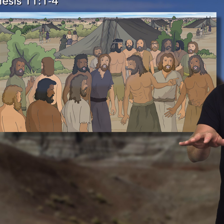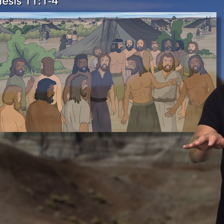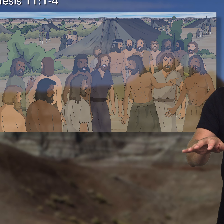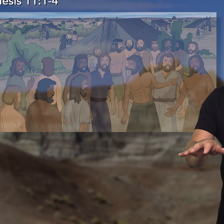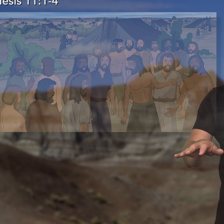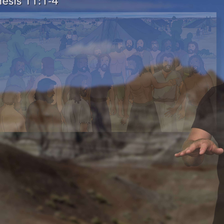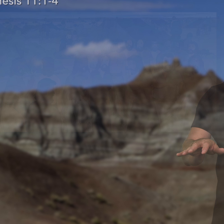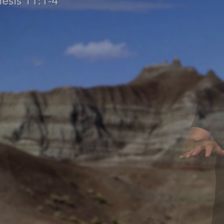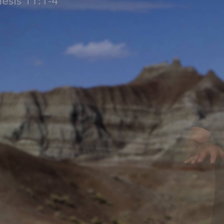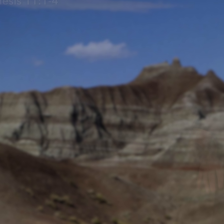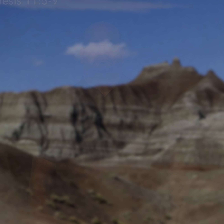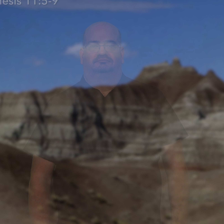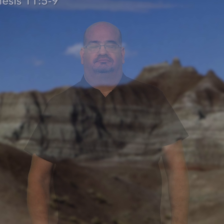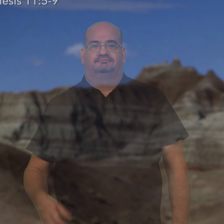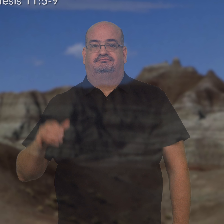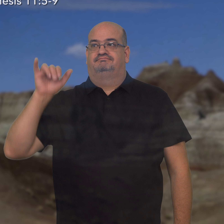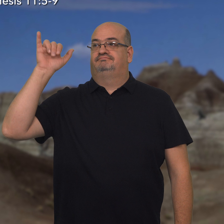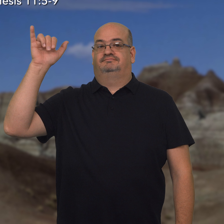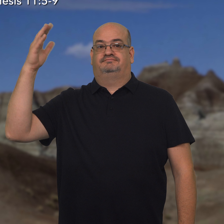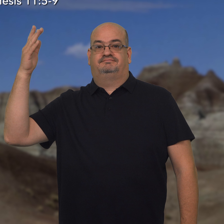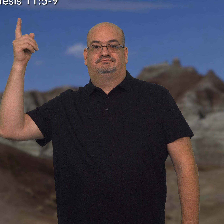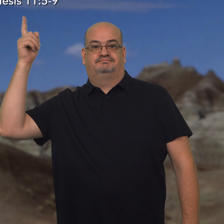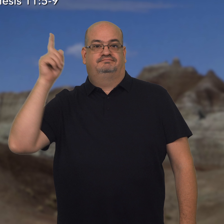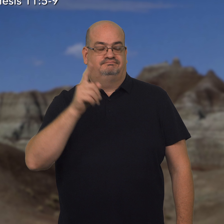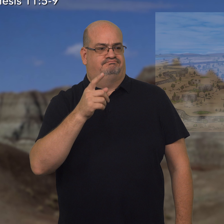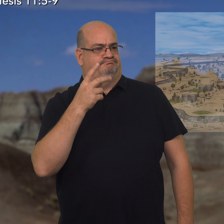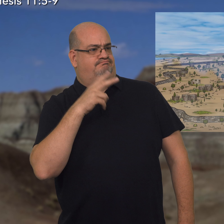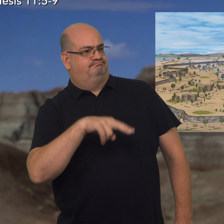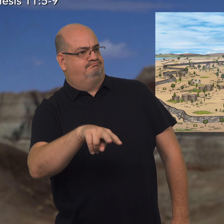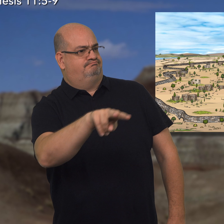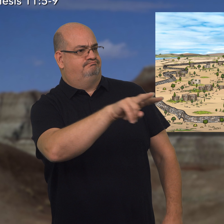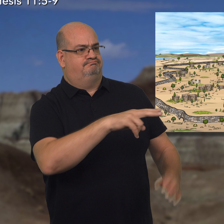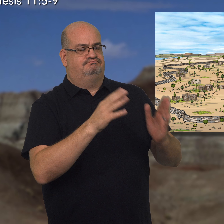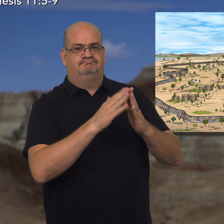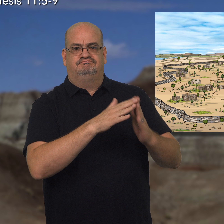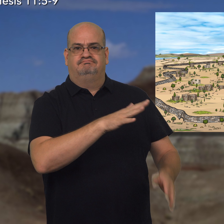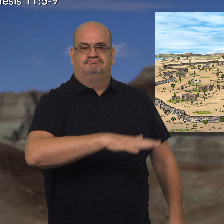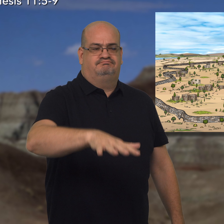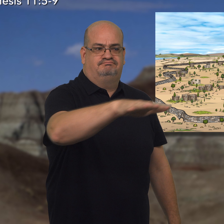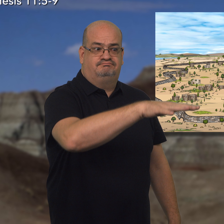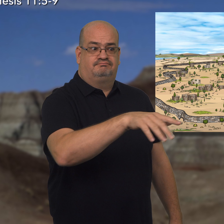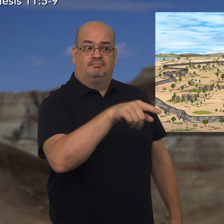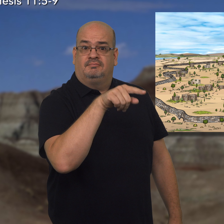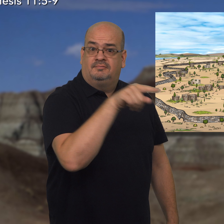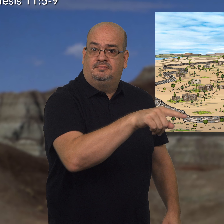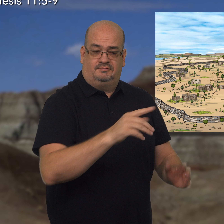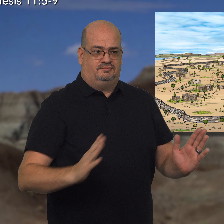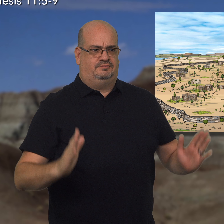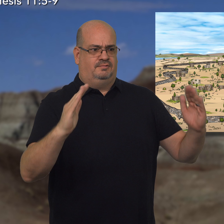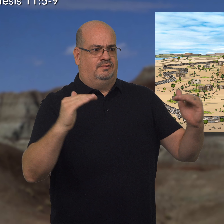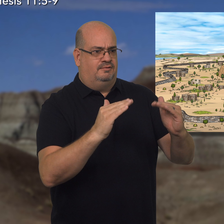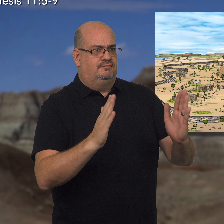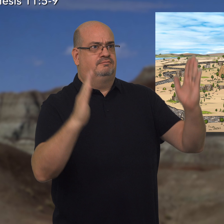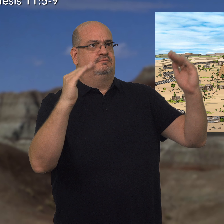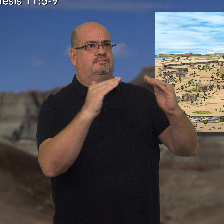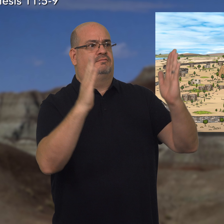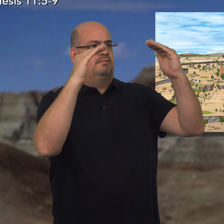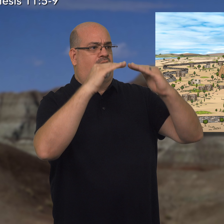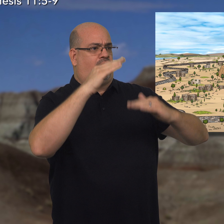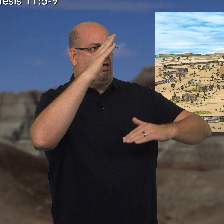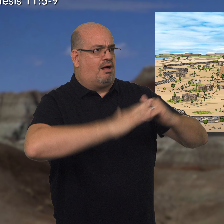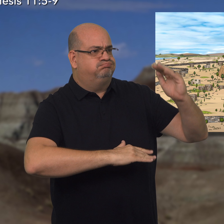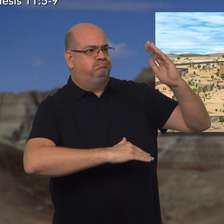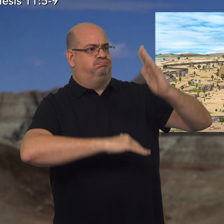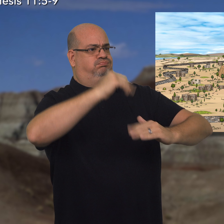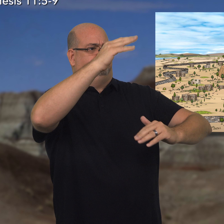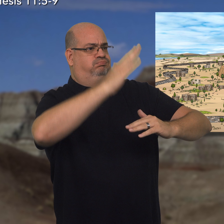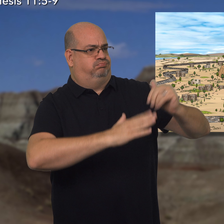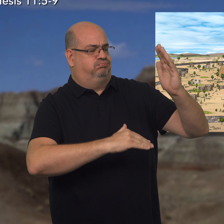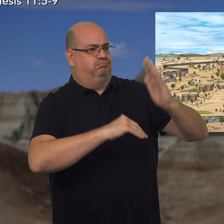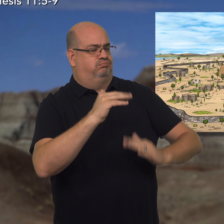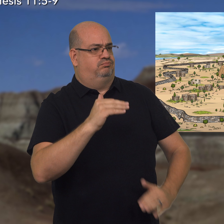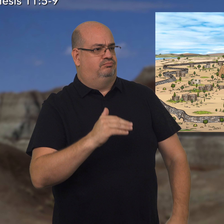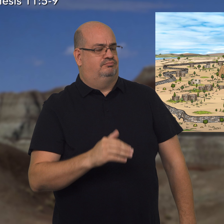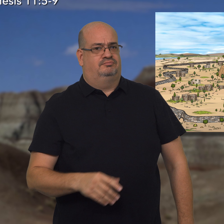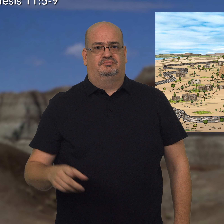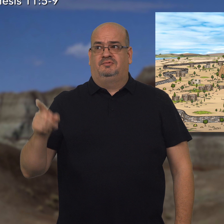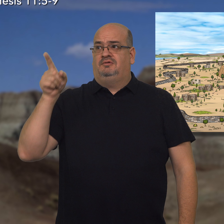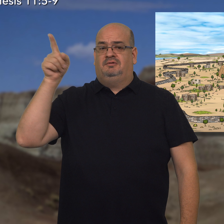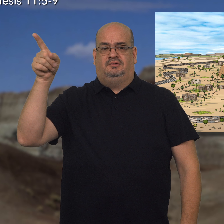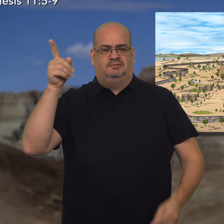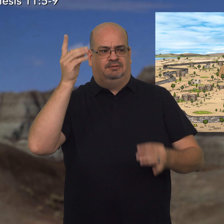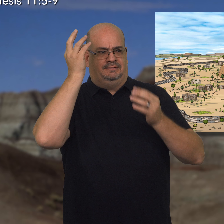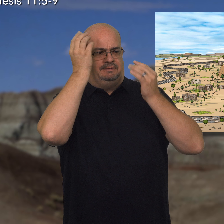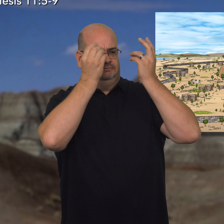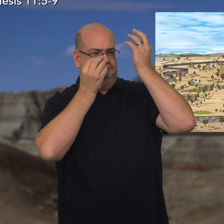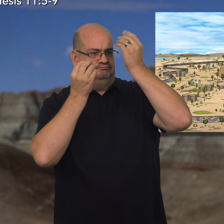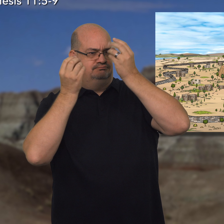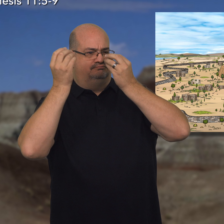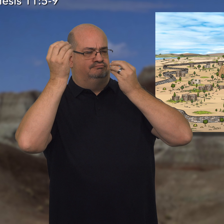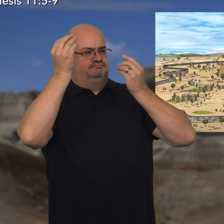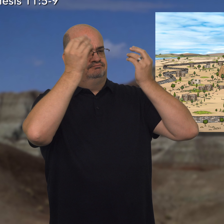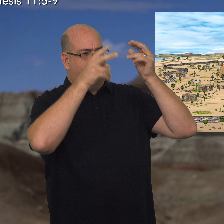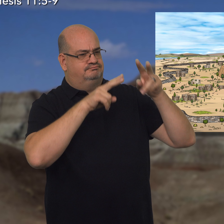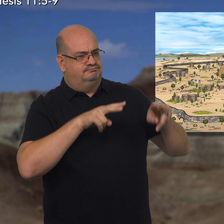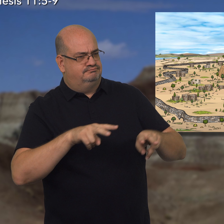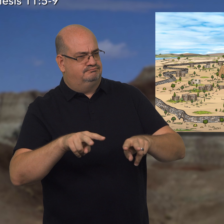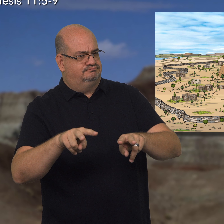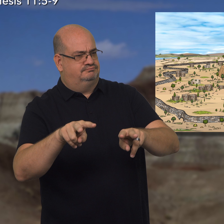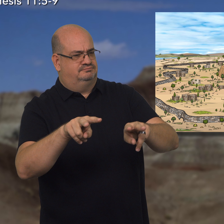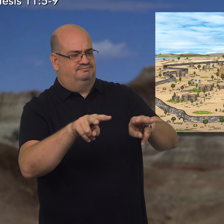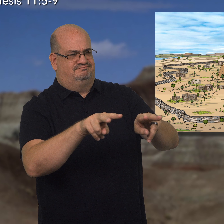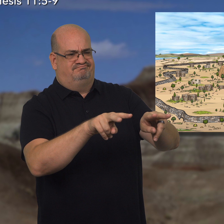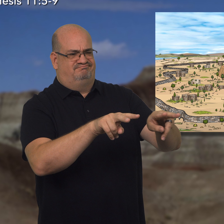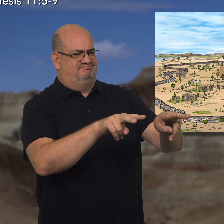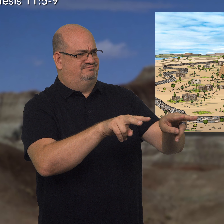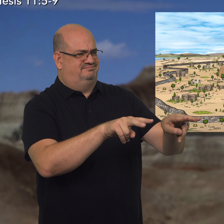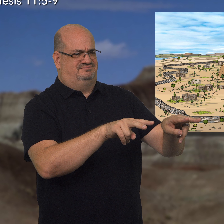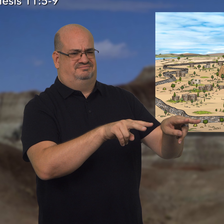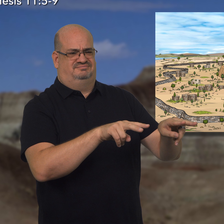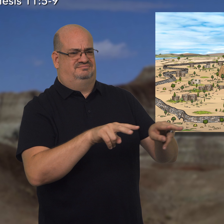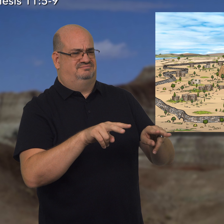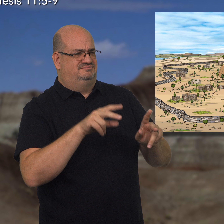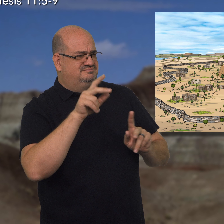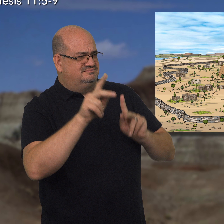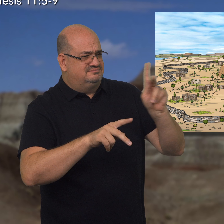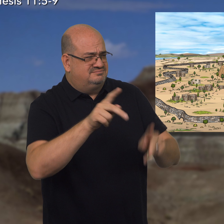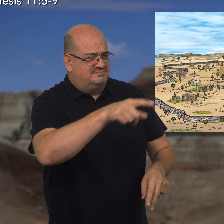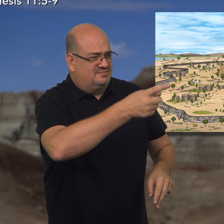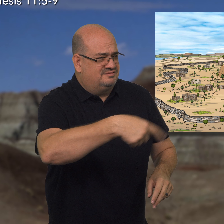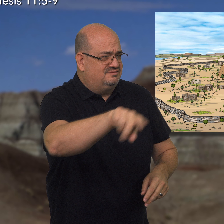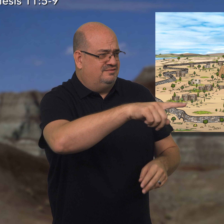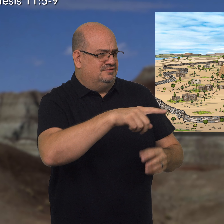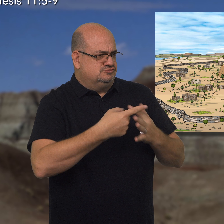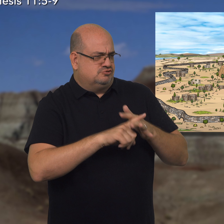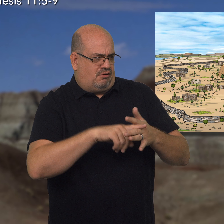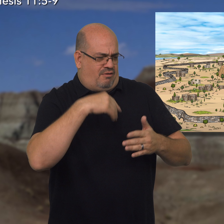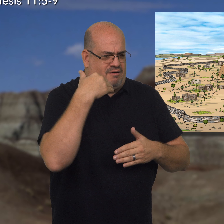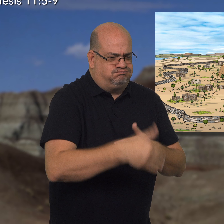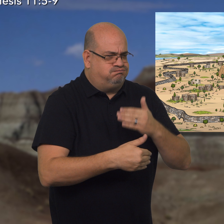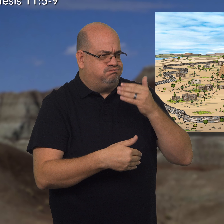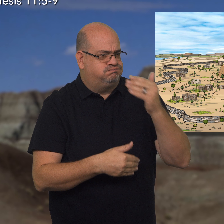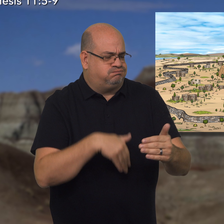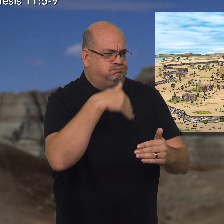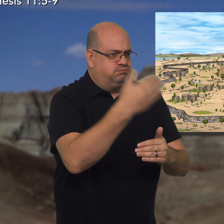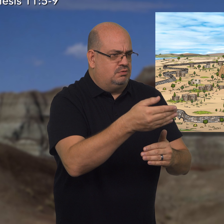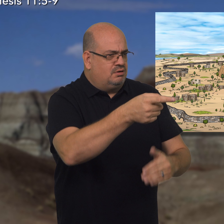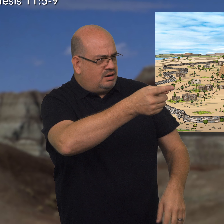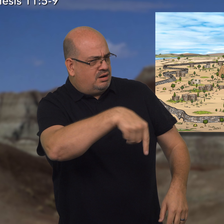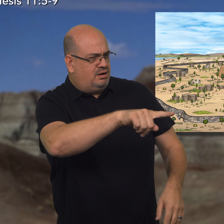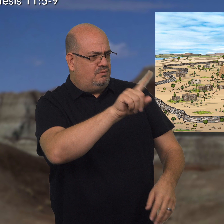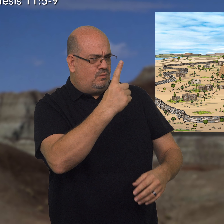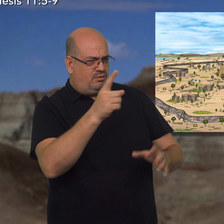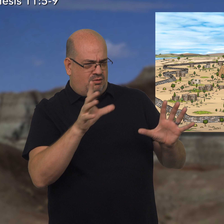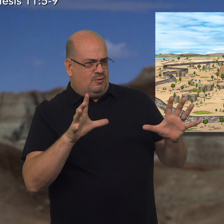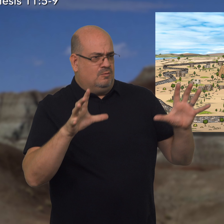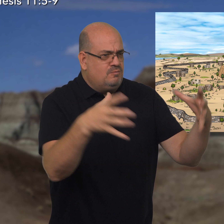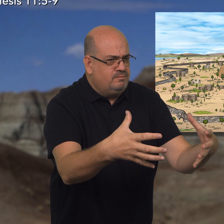Then the LORD came down to see the city and the tower that the sons of men were building.